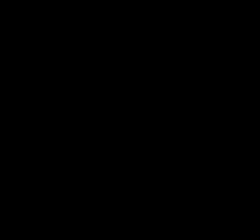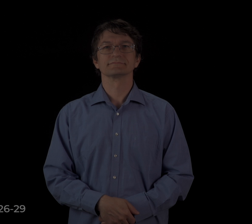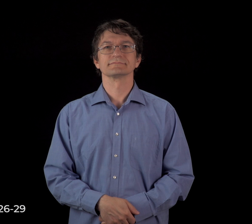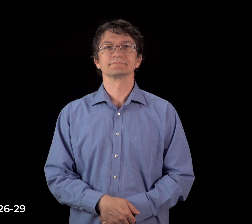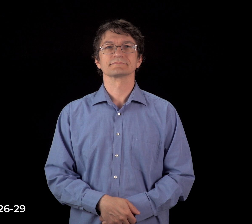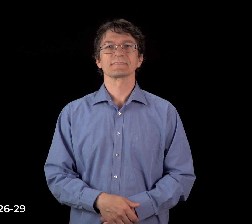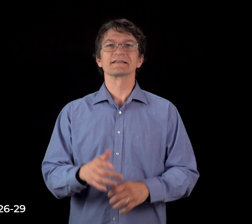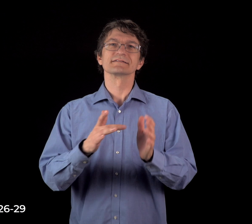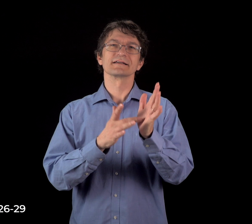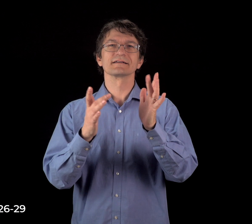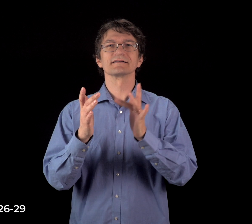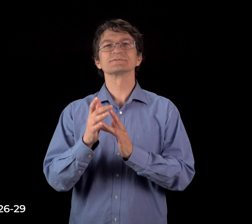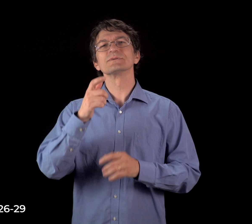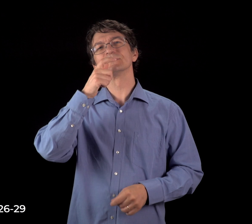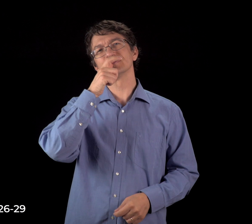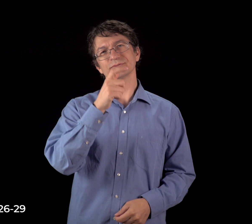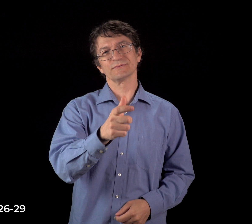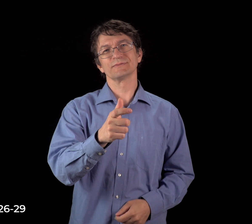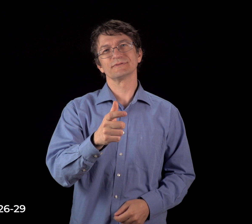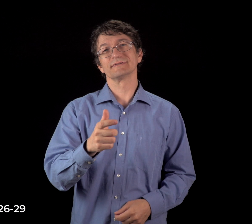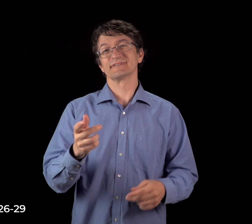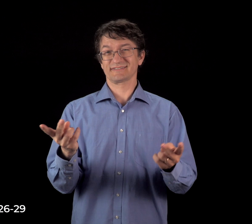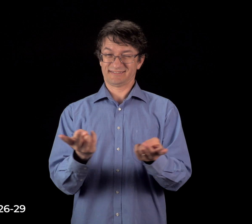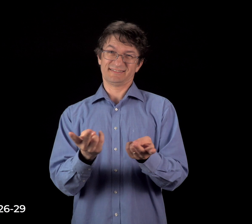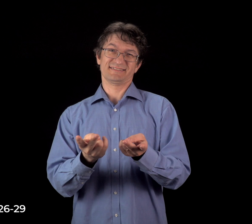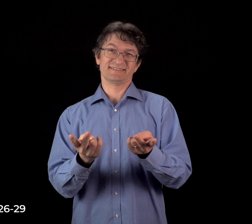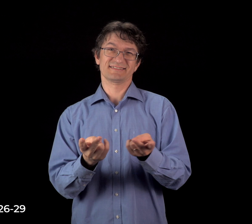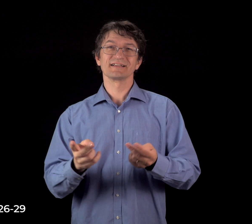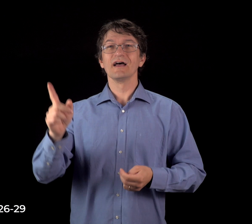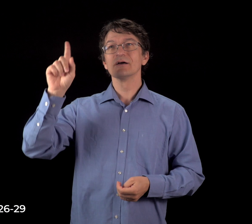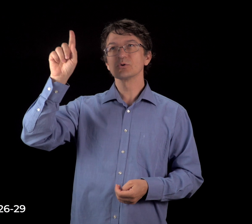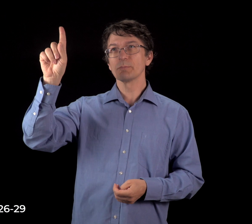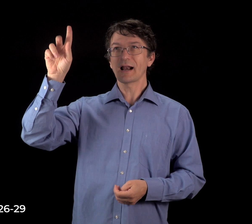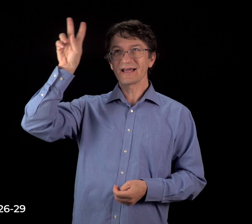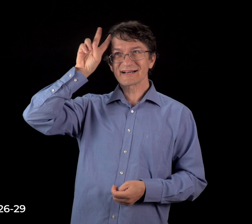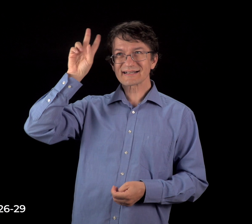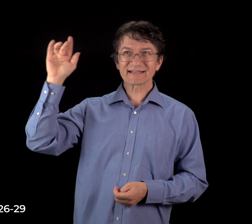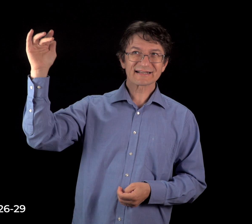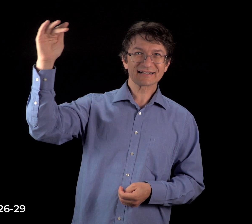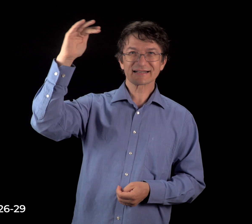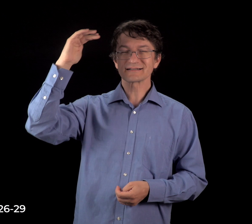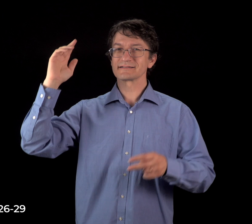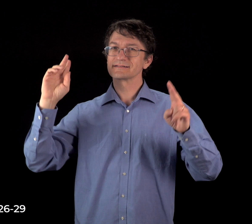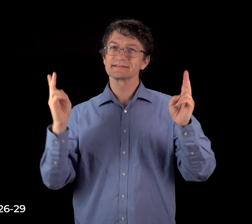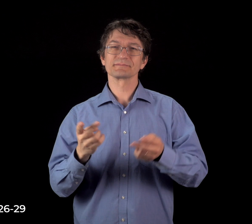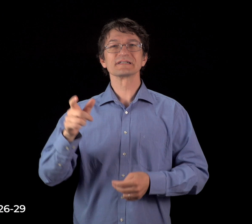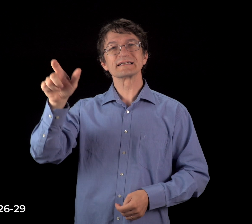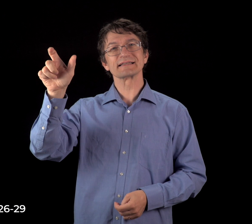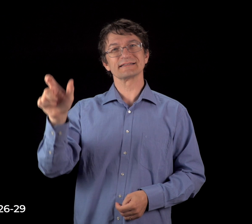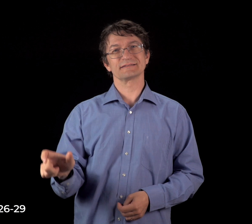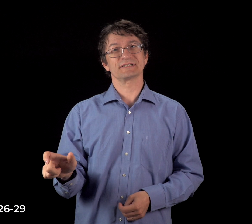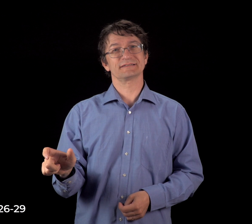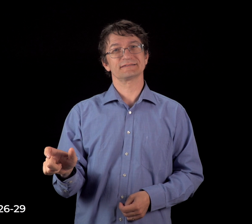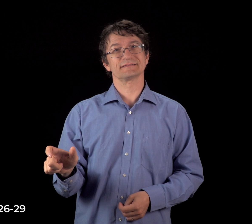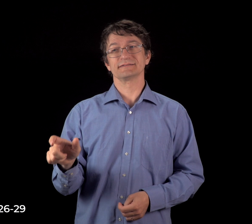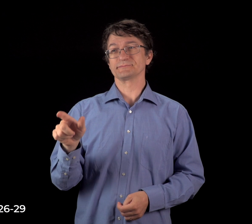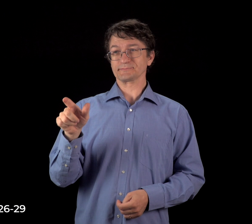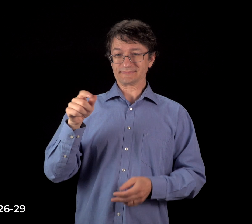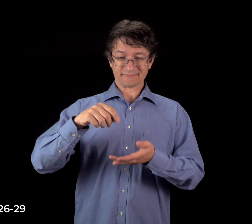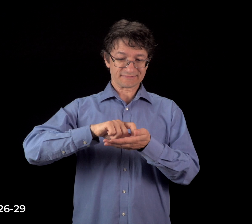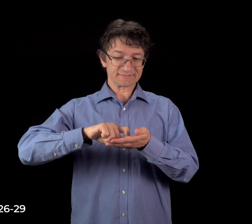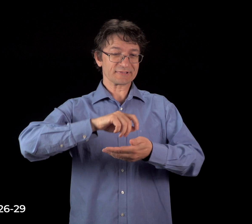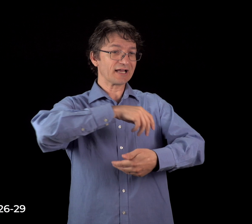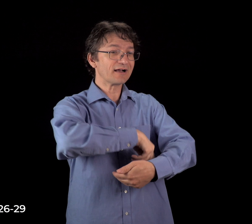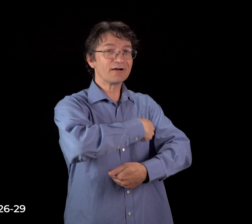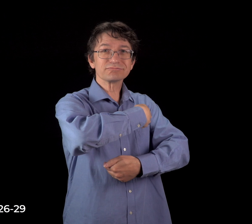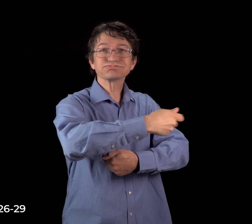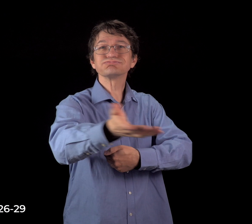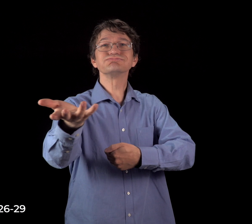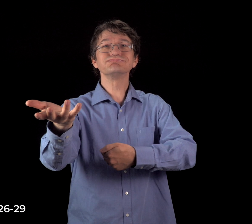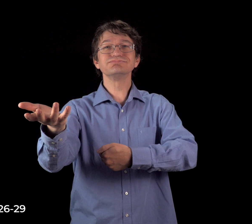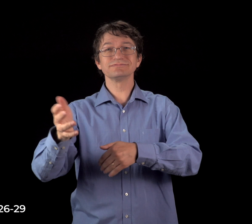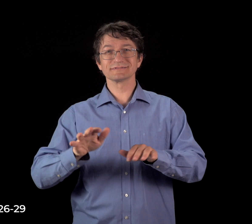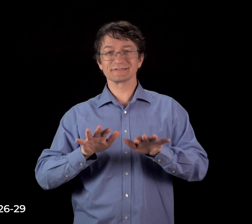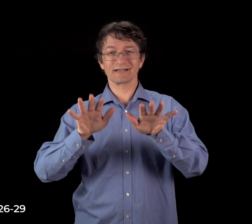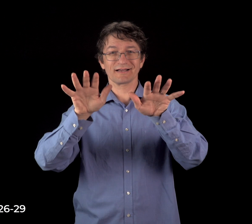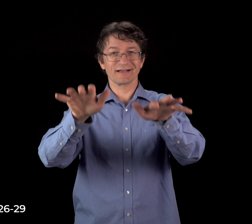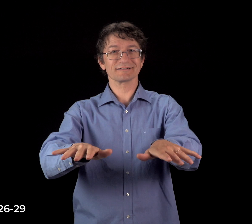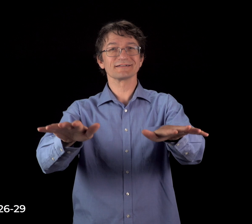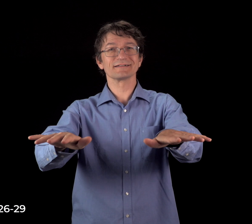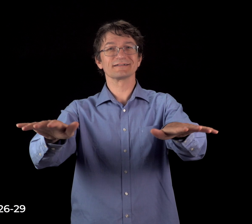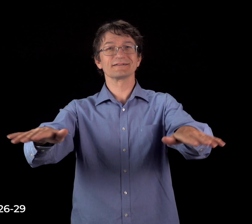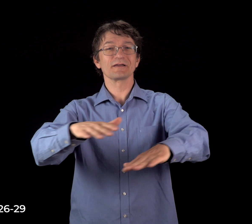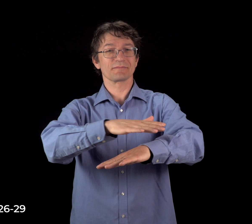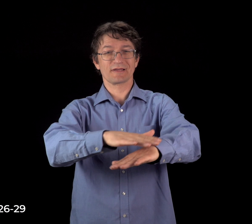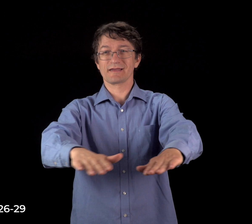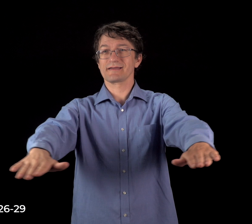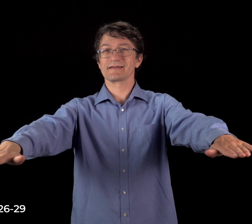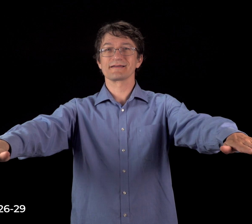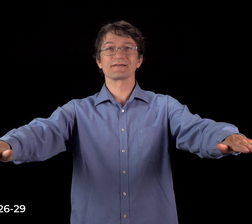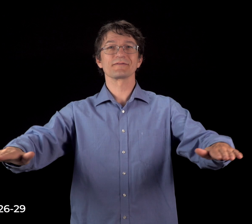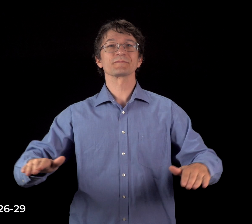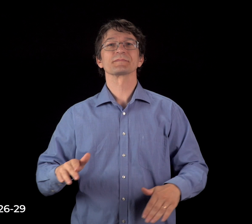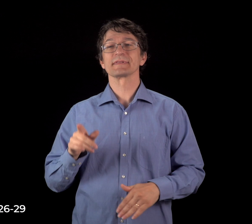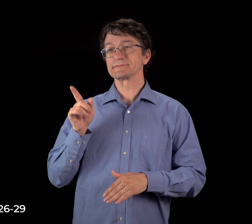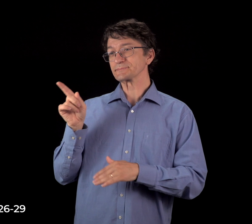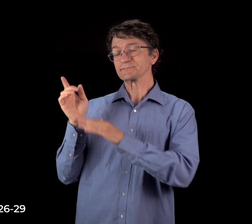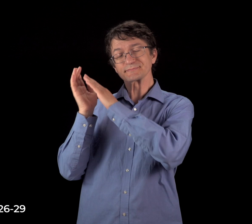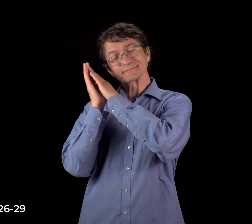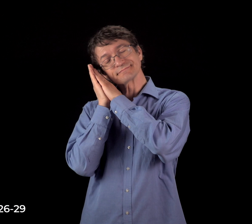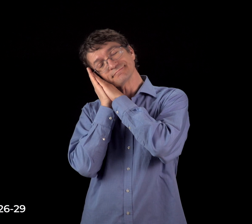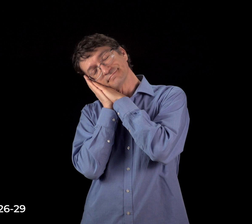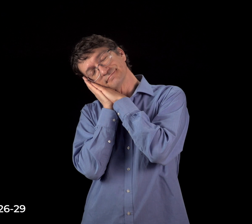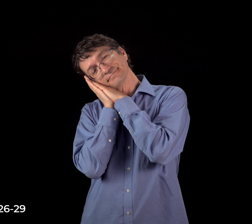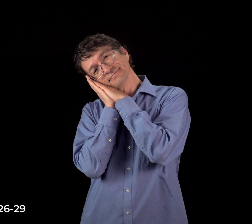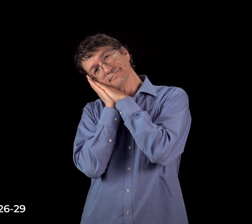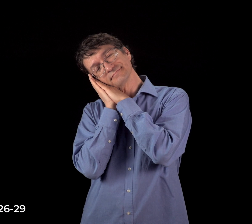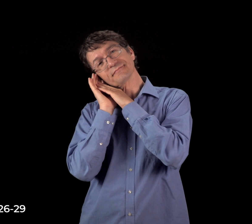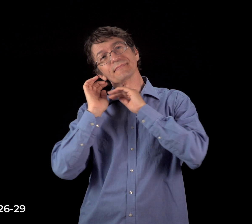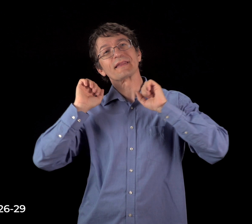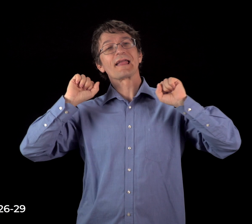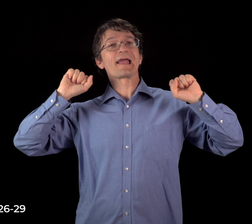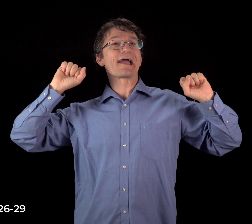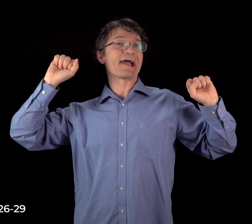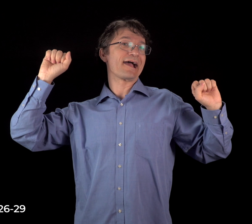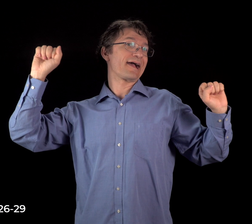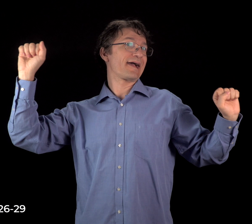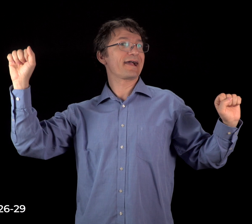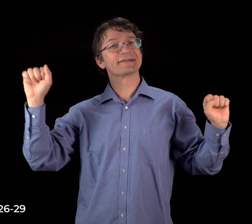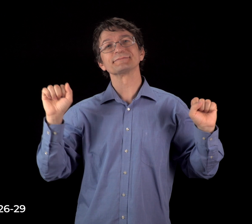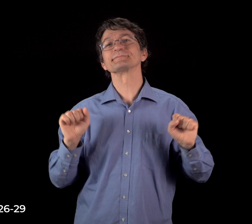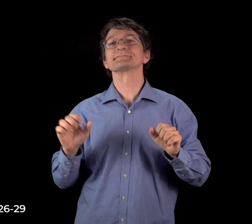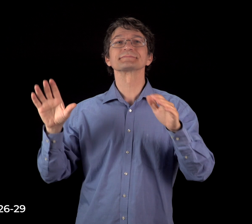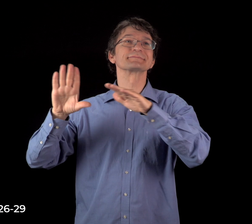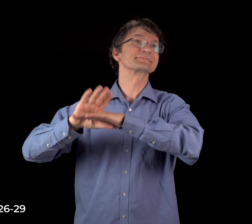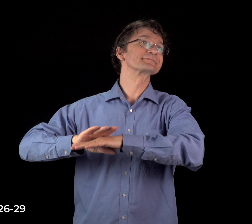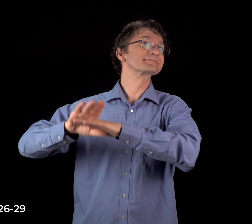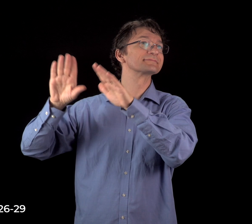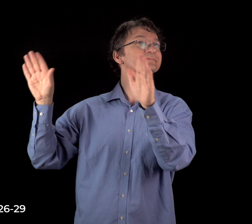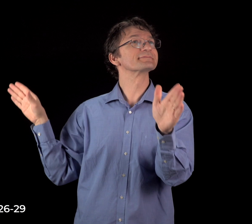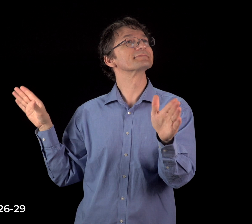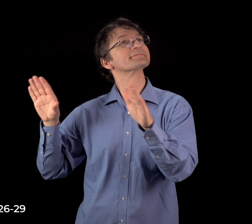Jesus also said, “The kingdom of God is like a man who scatters seed on the ground.